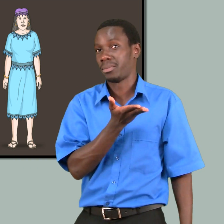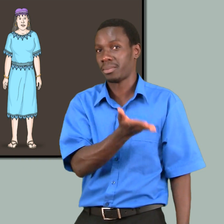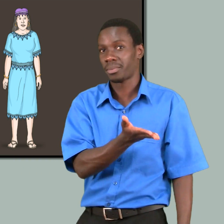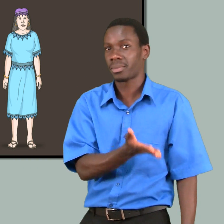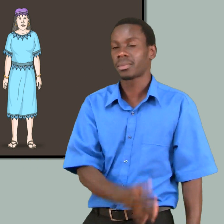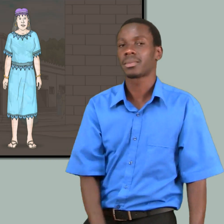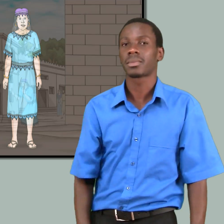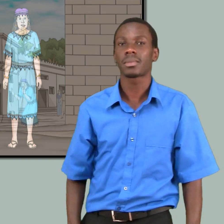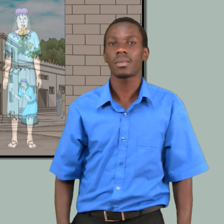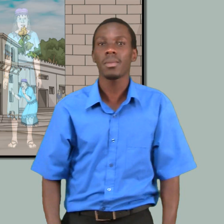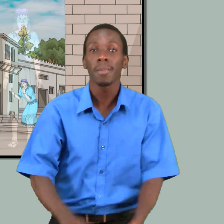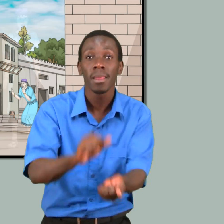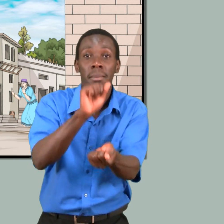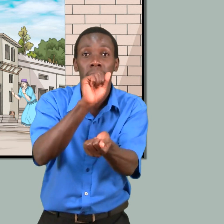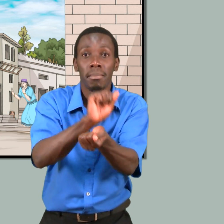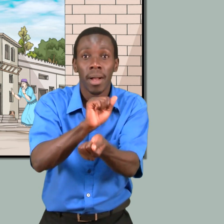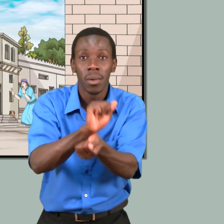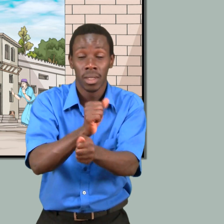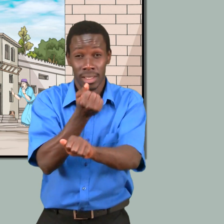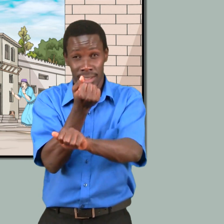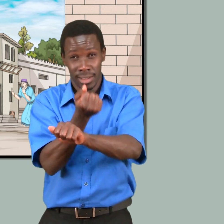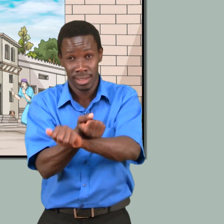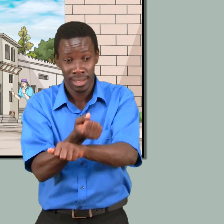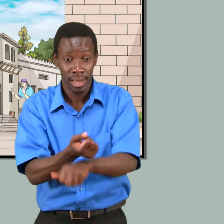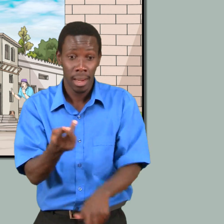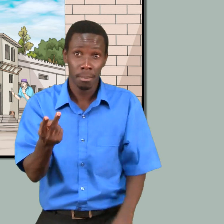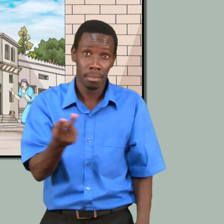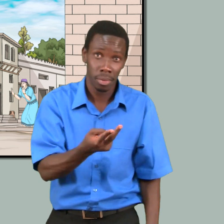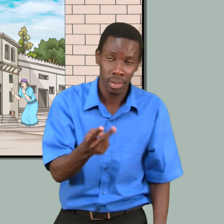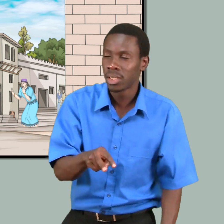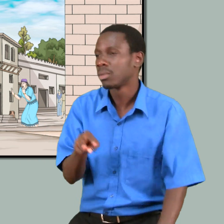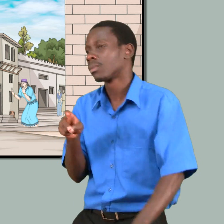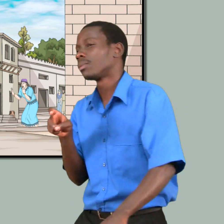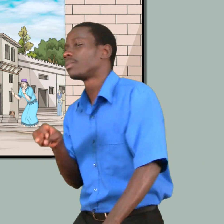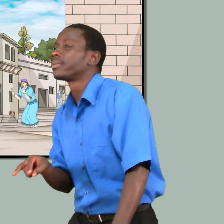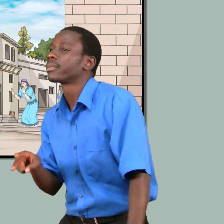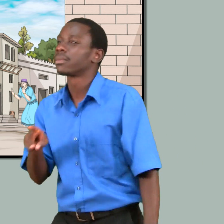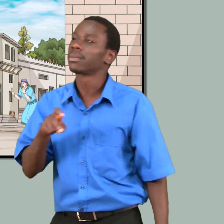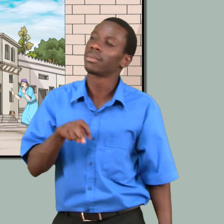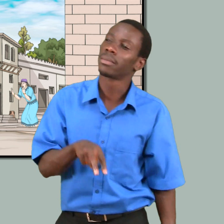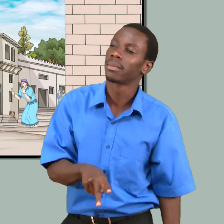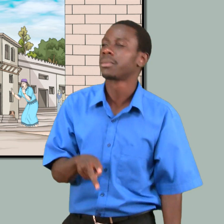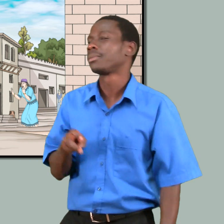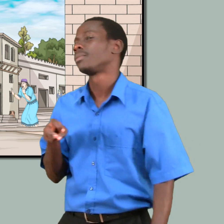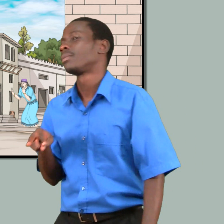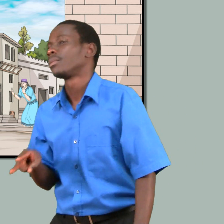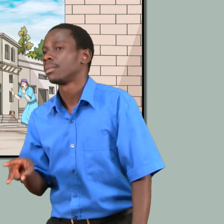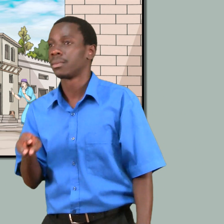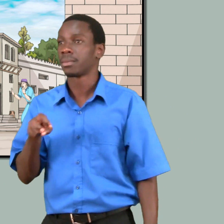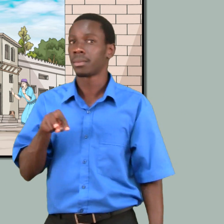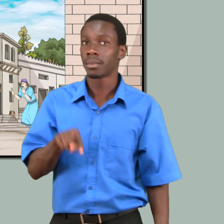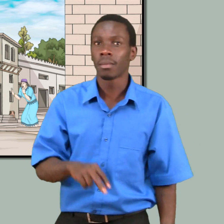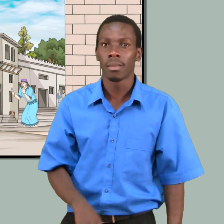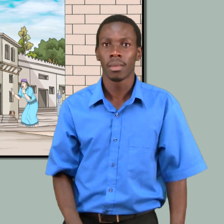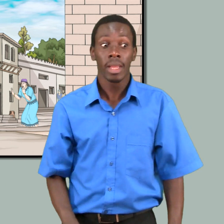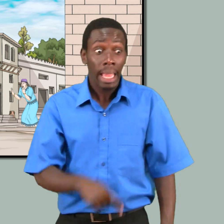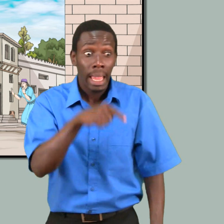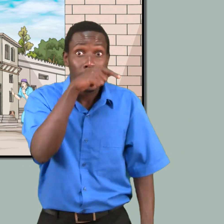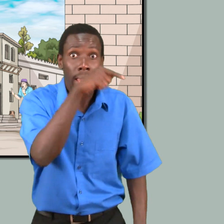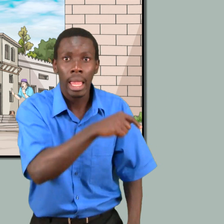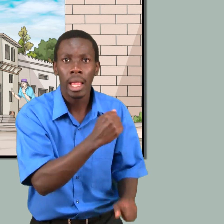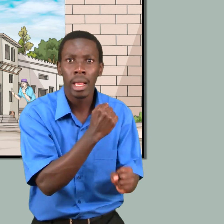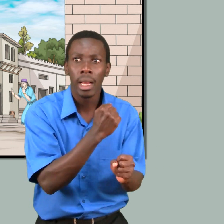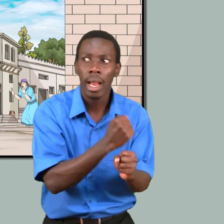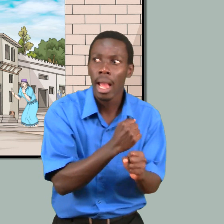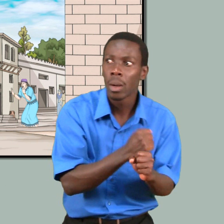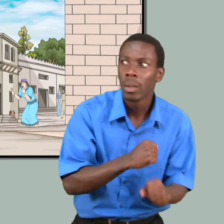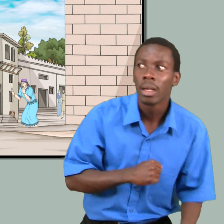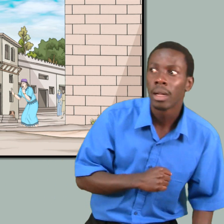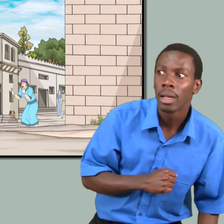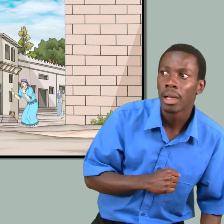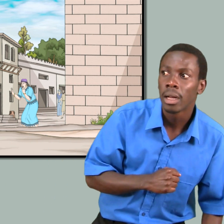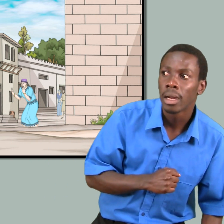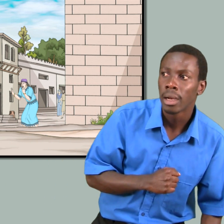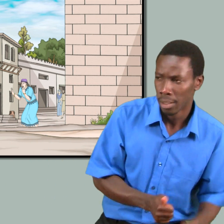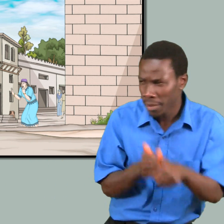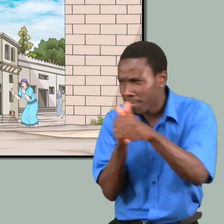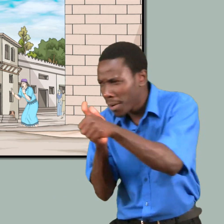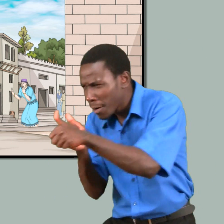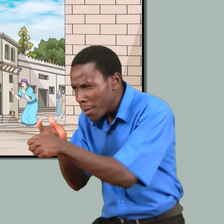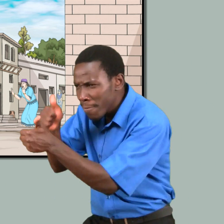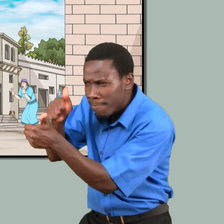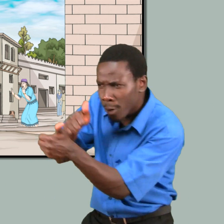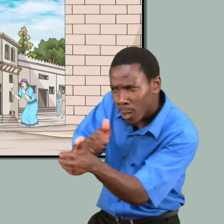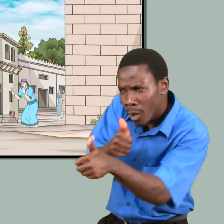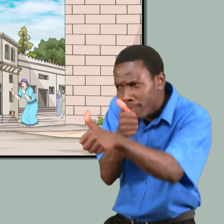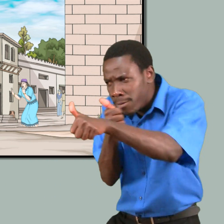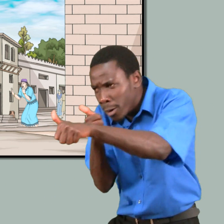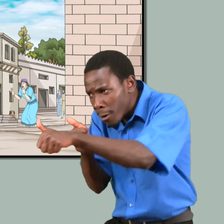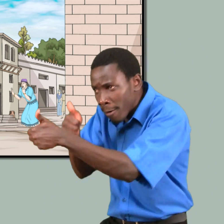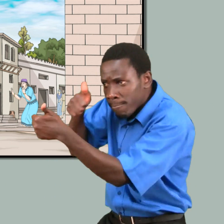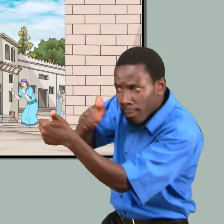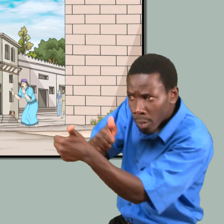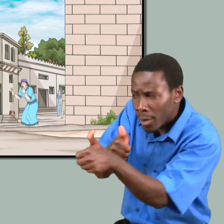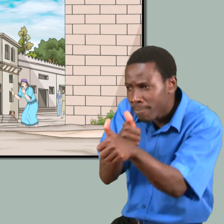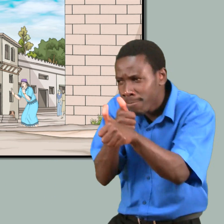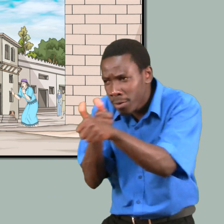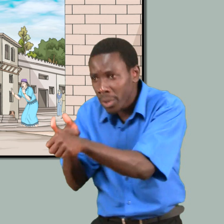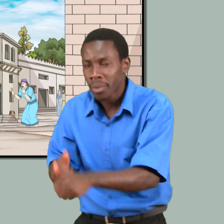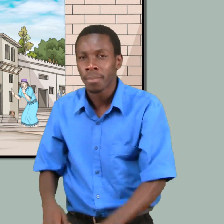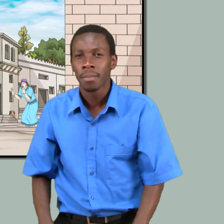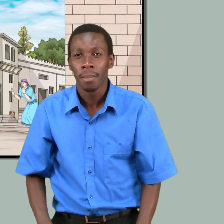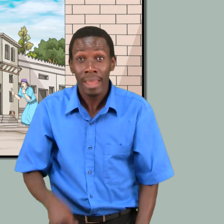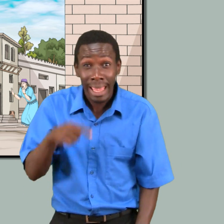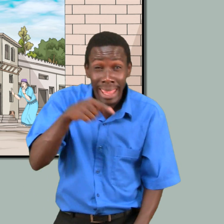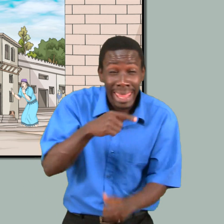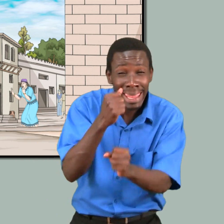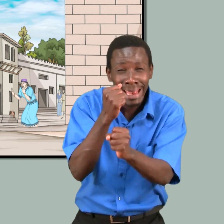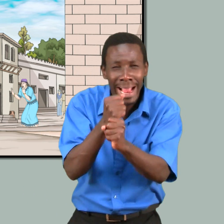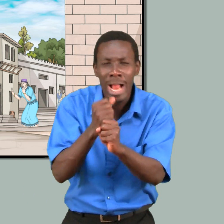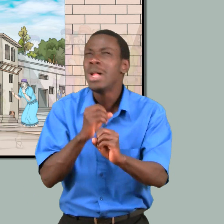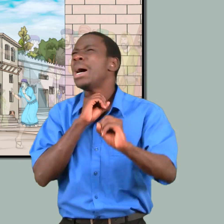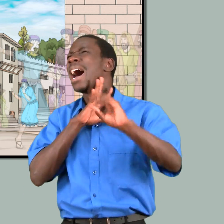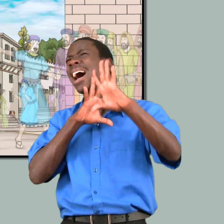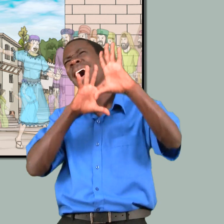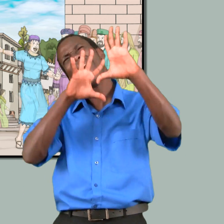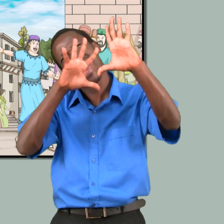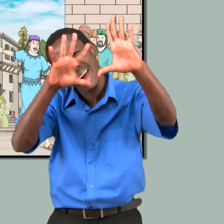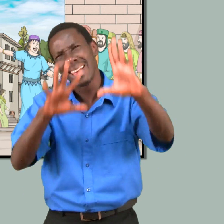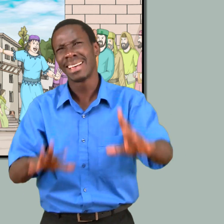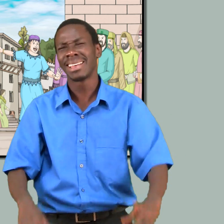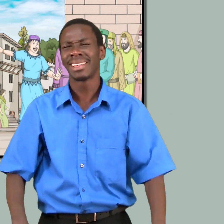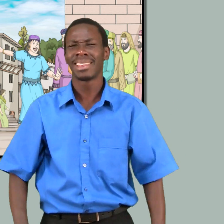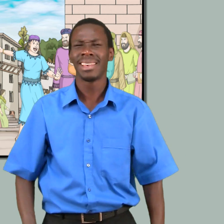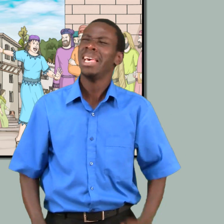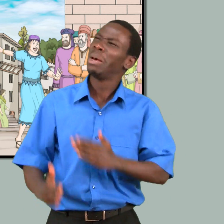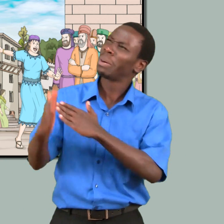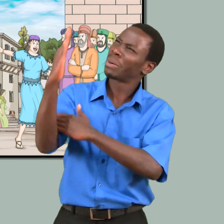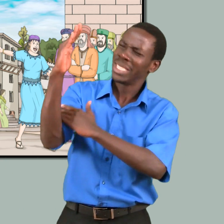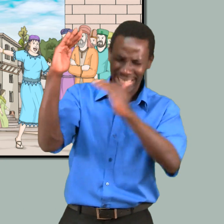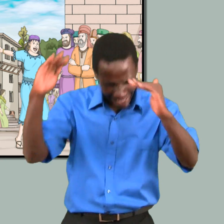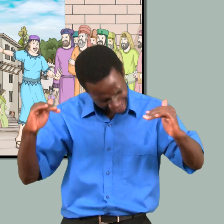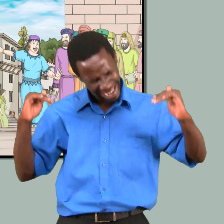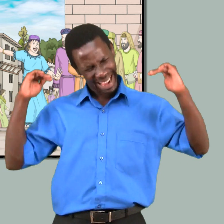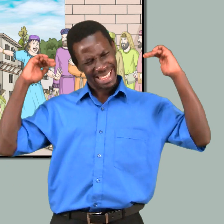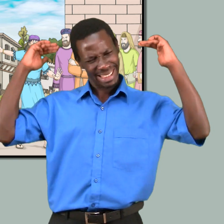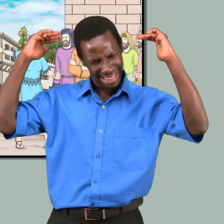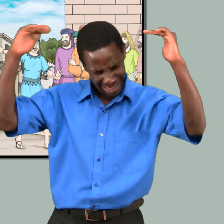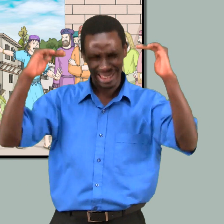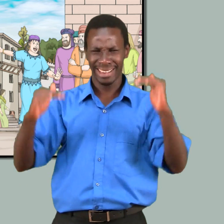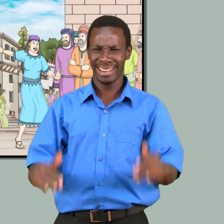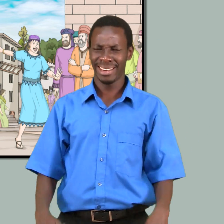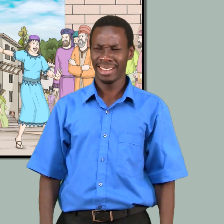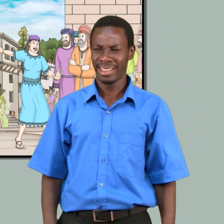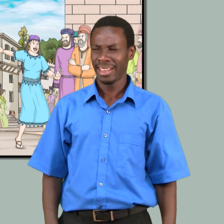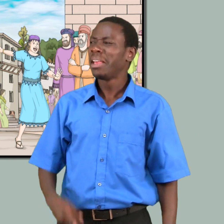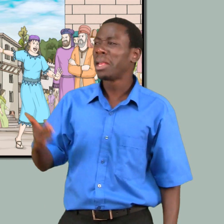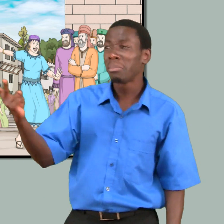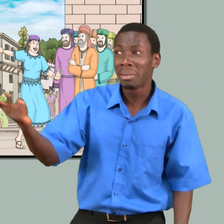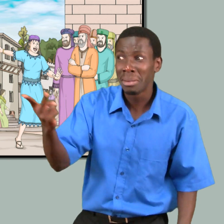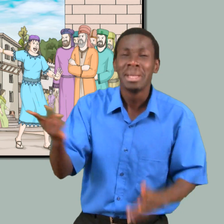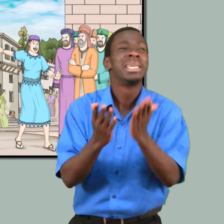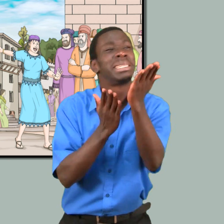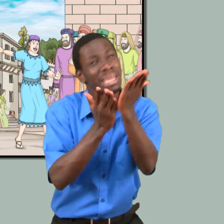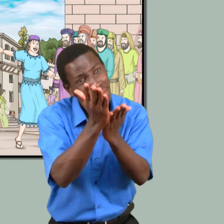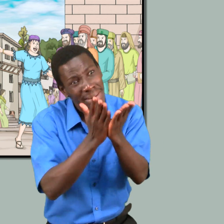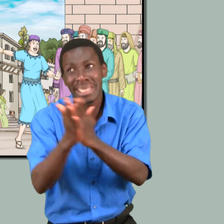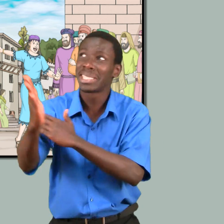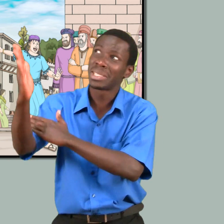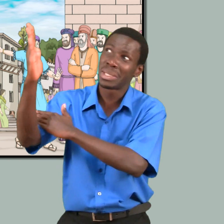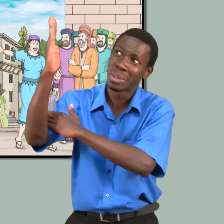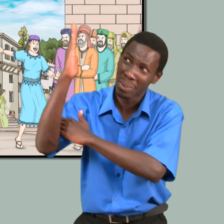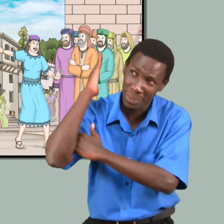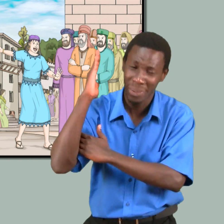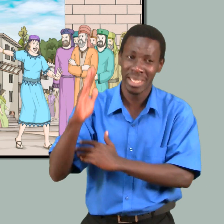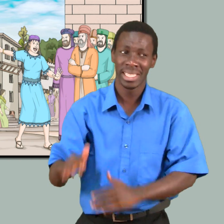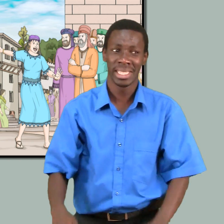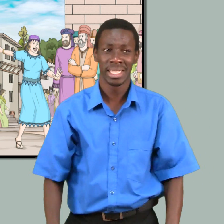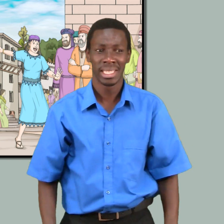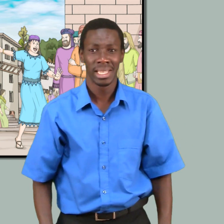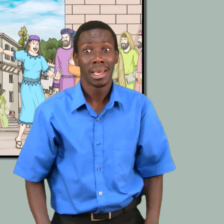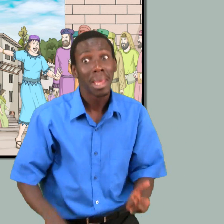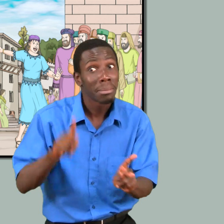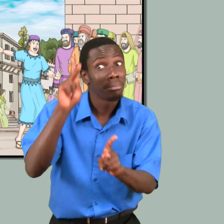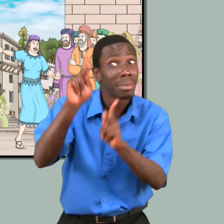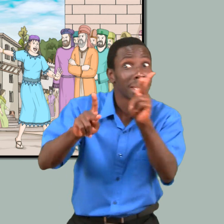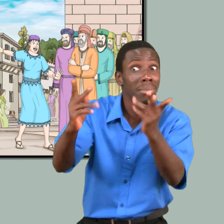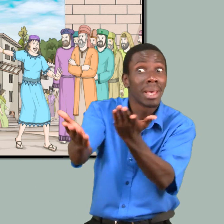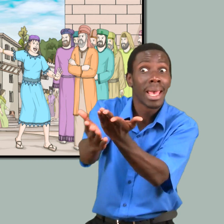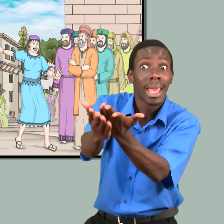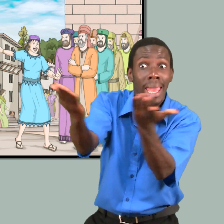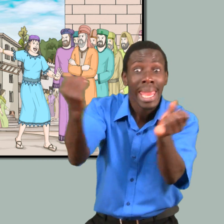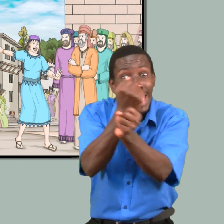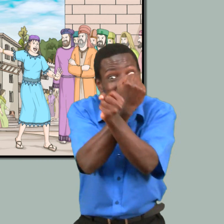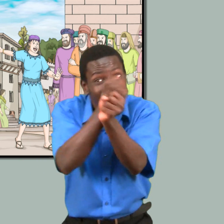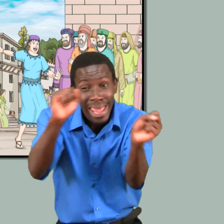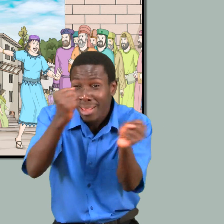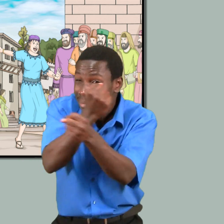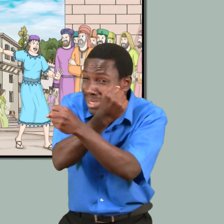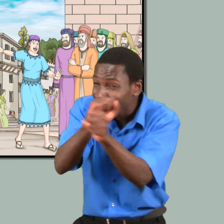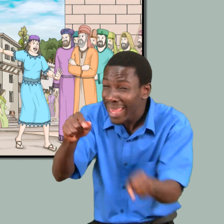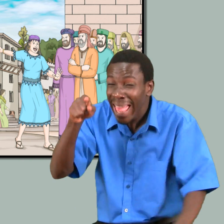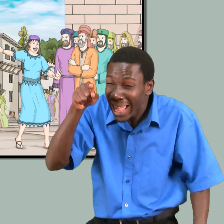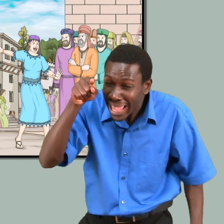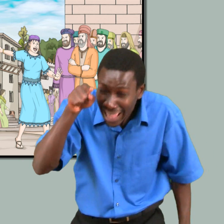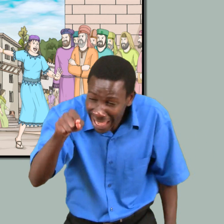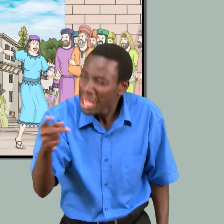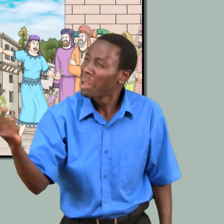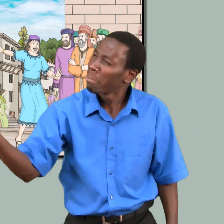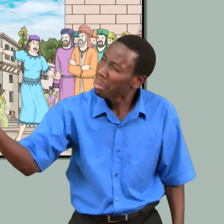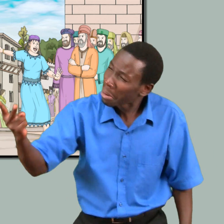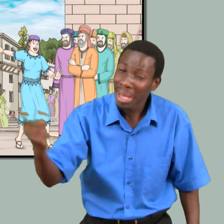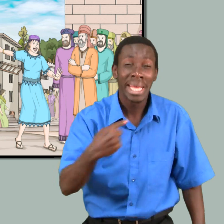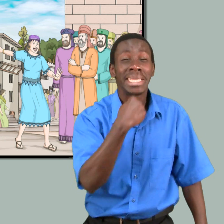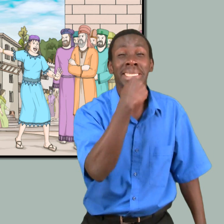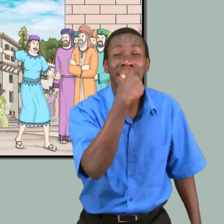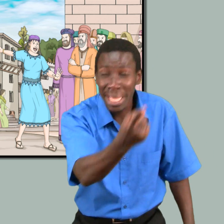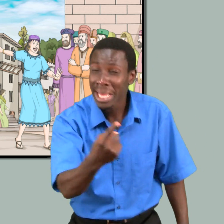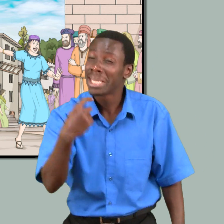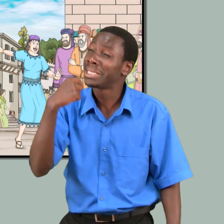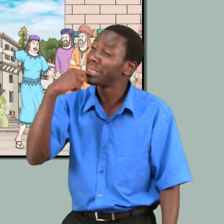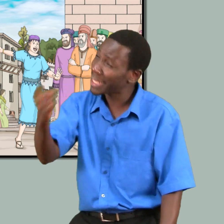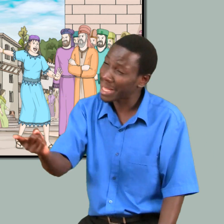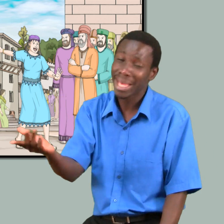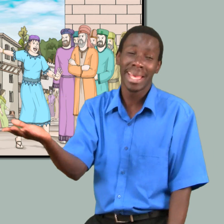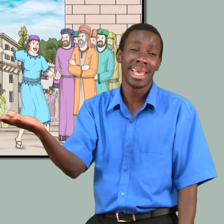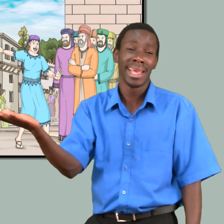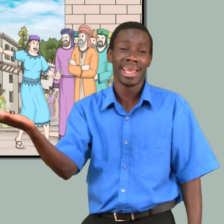This girl followed Paul and the rest of us, shouting, “These men are servants of the Most High God, who are proclaiming to you the way of salvation!”